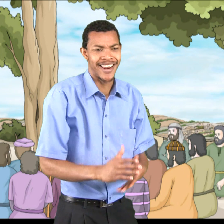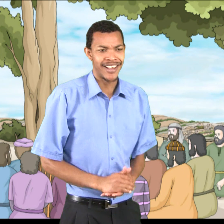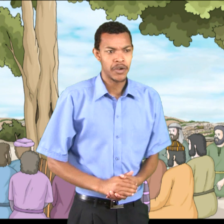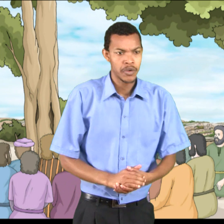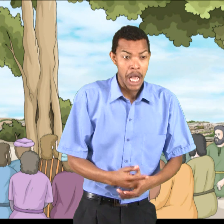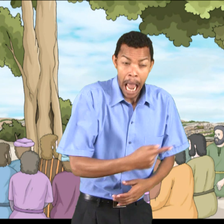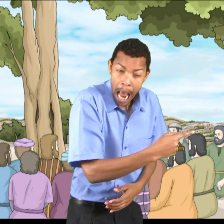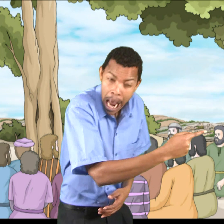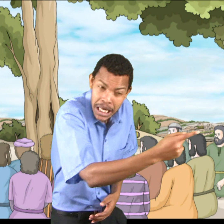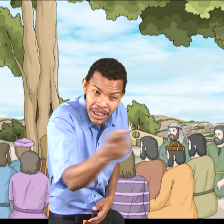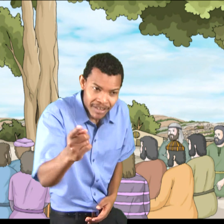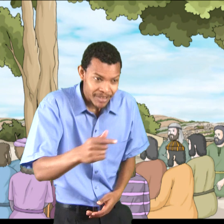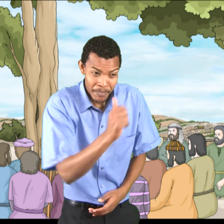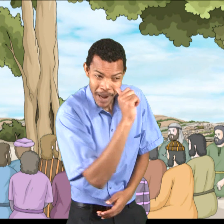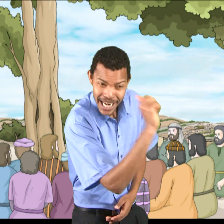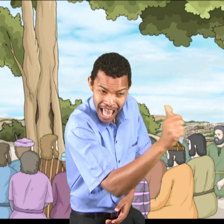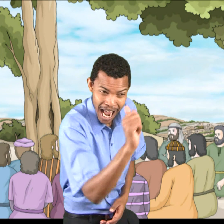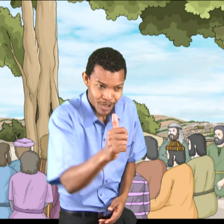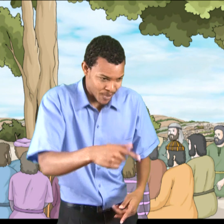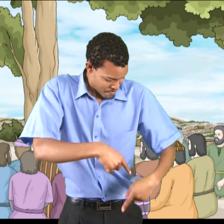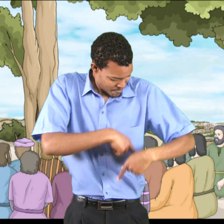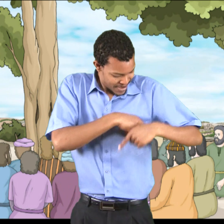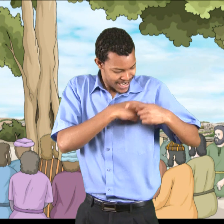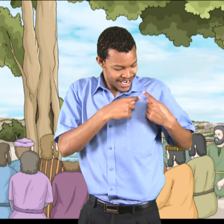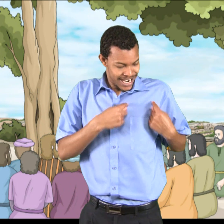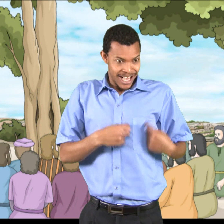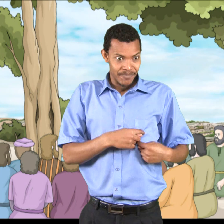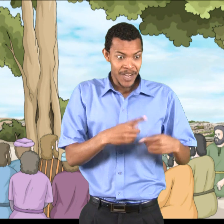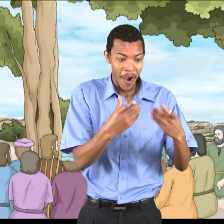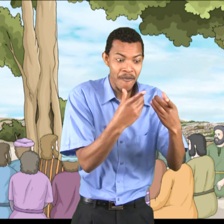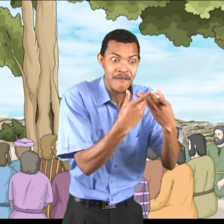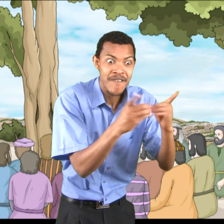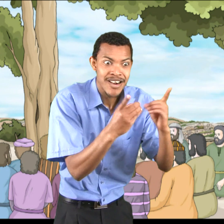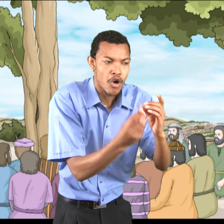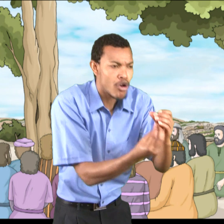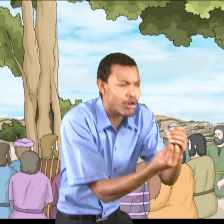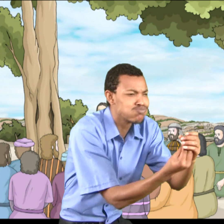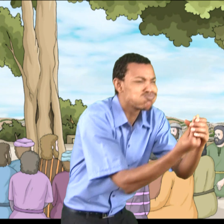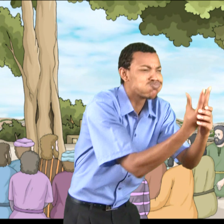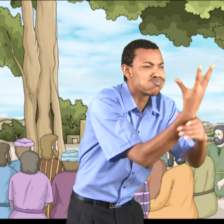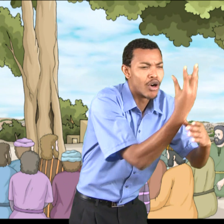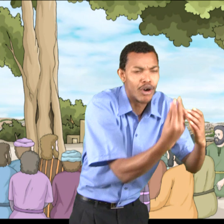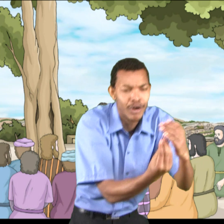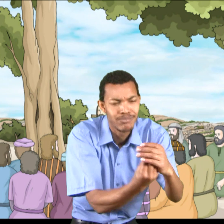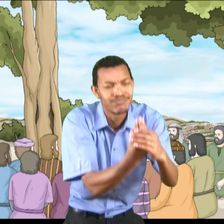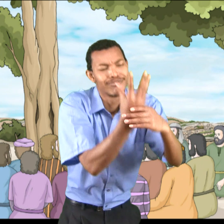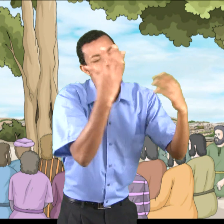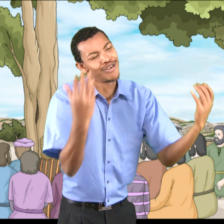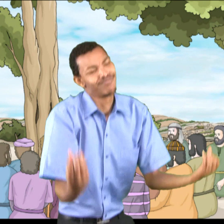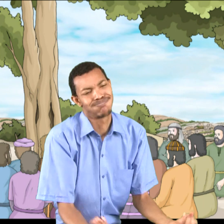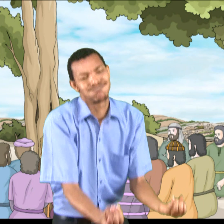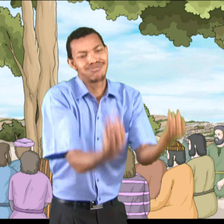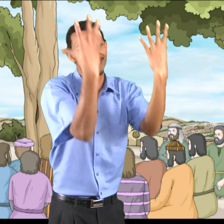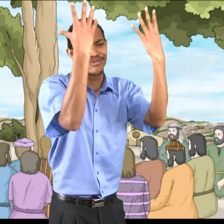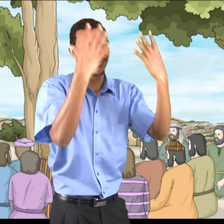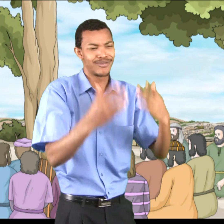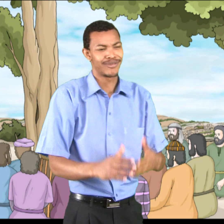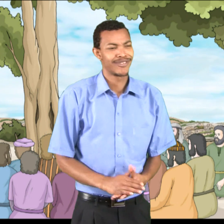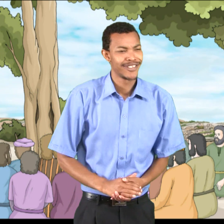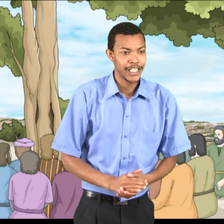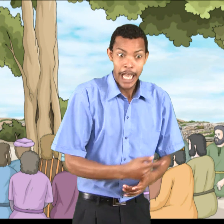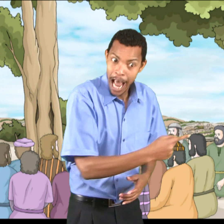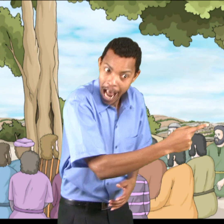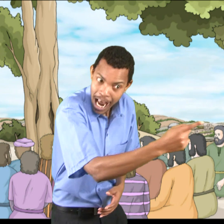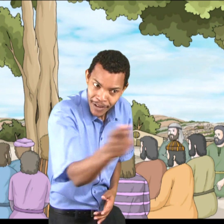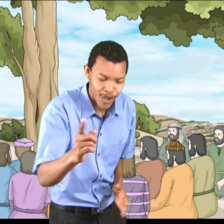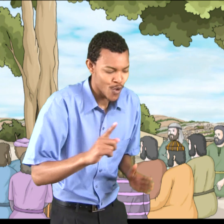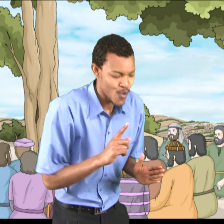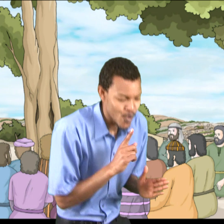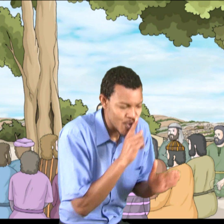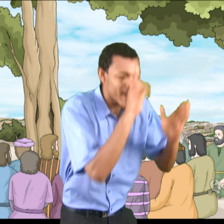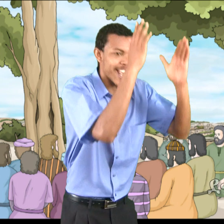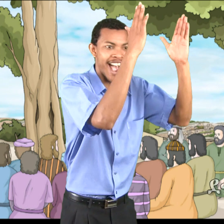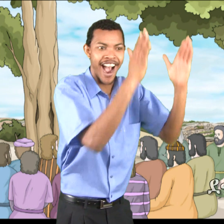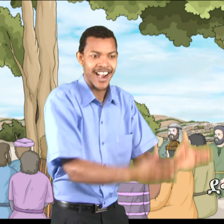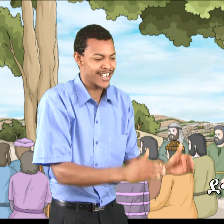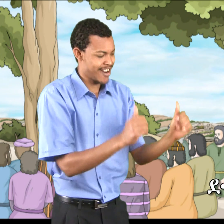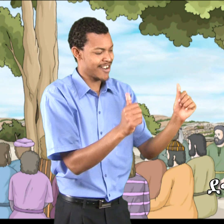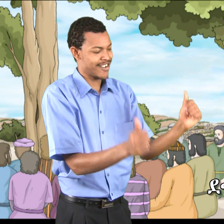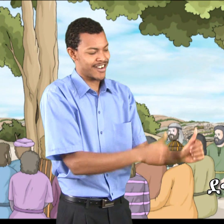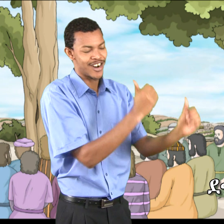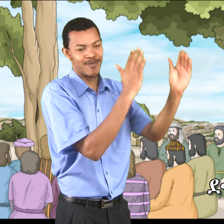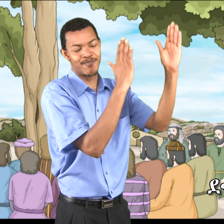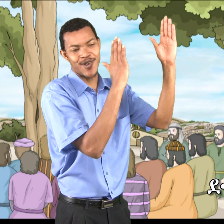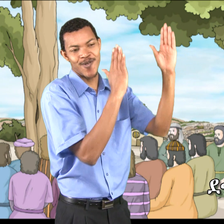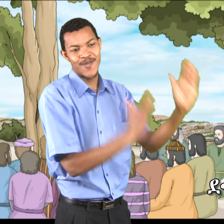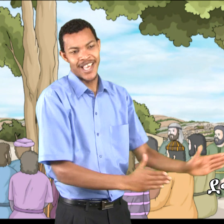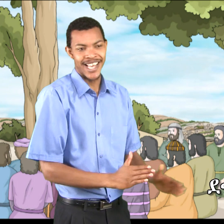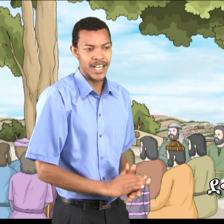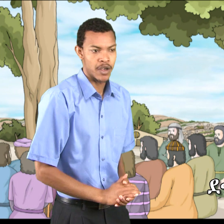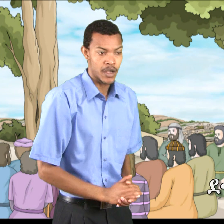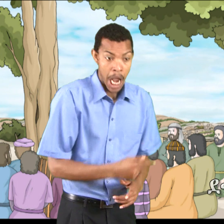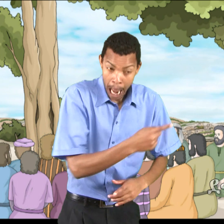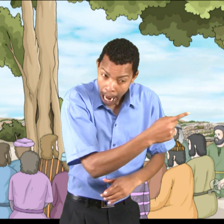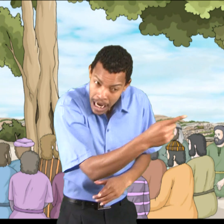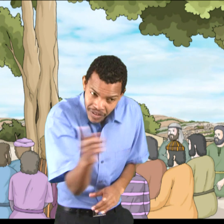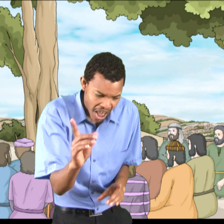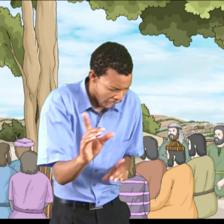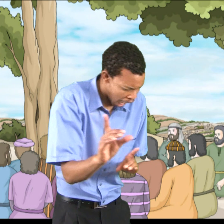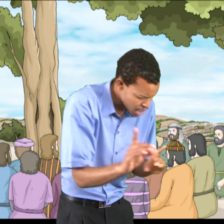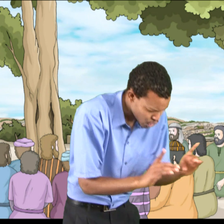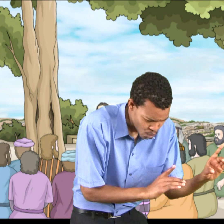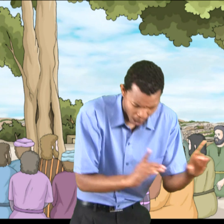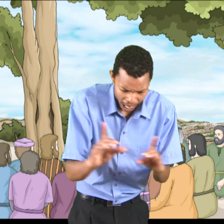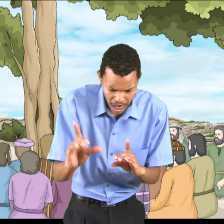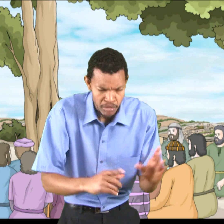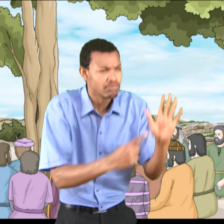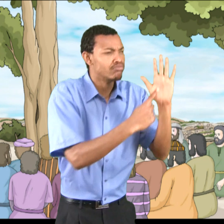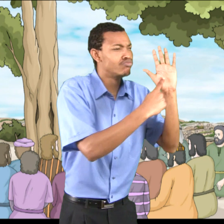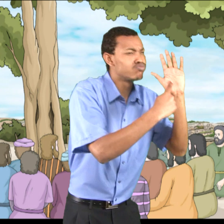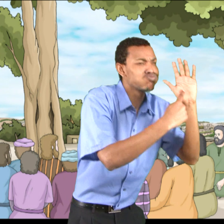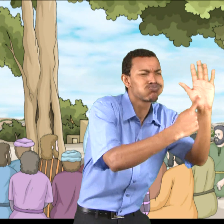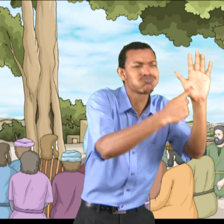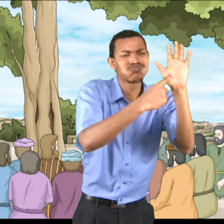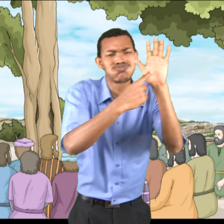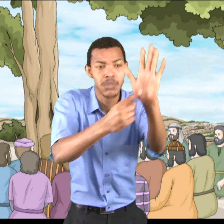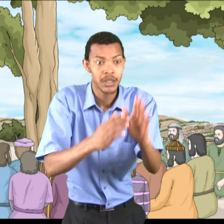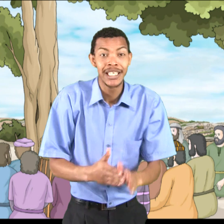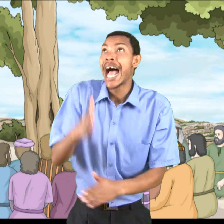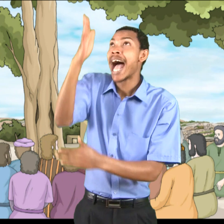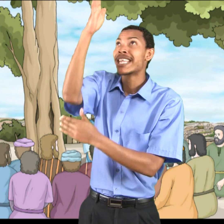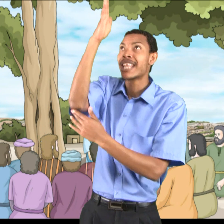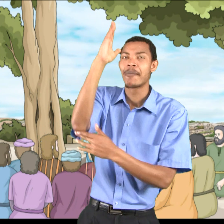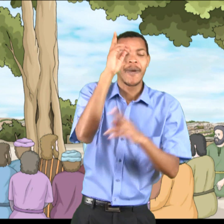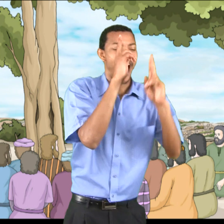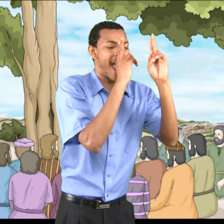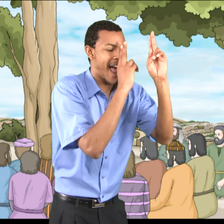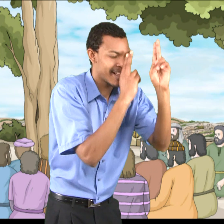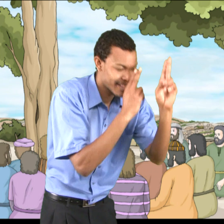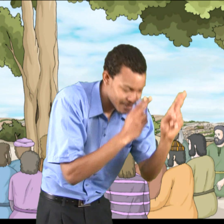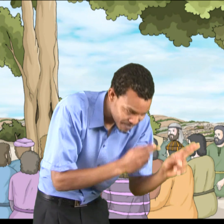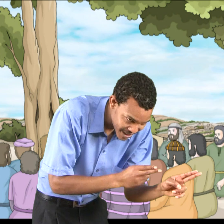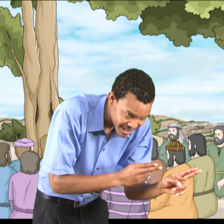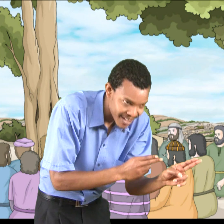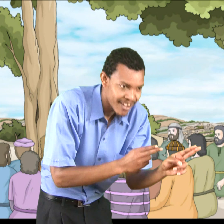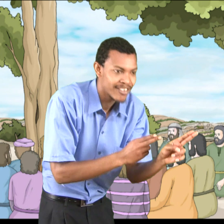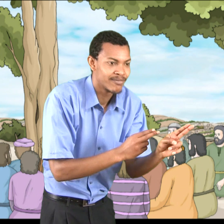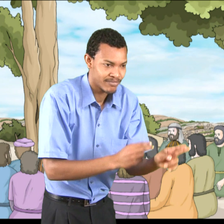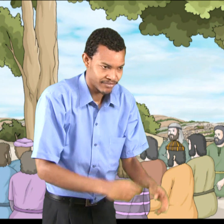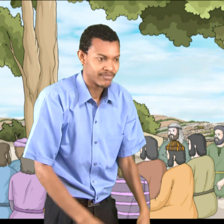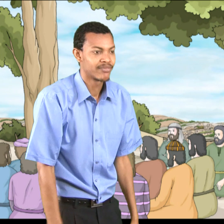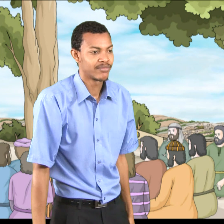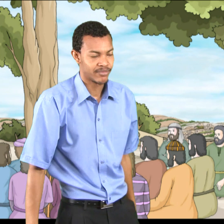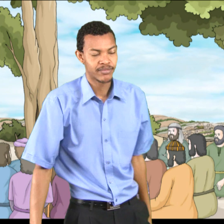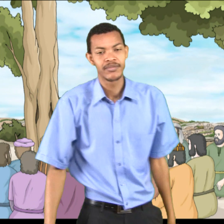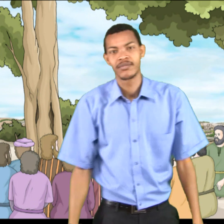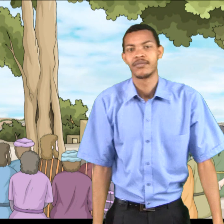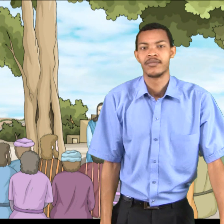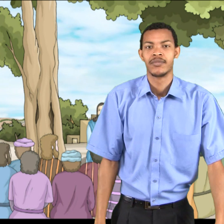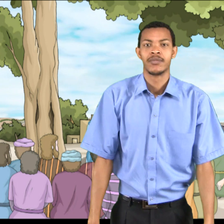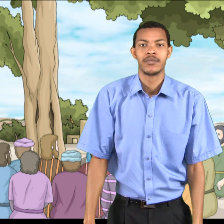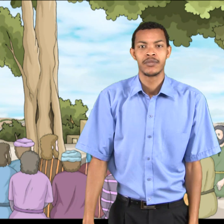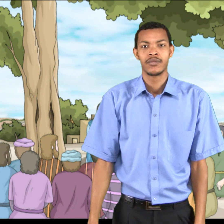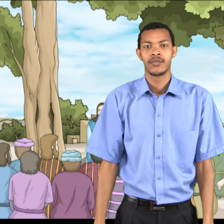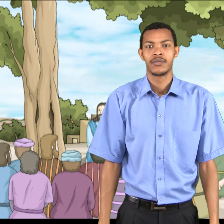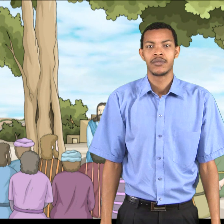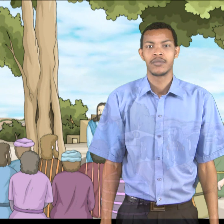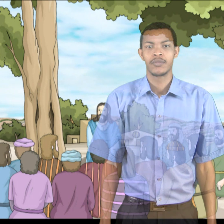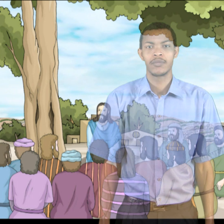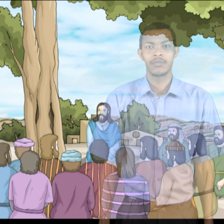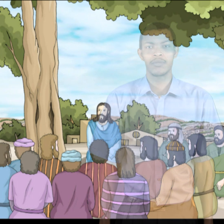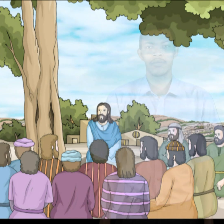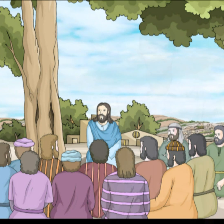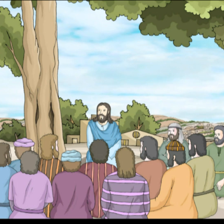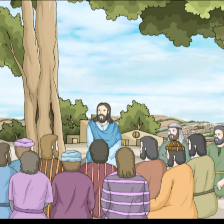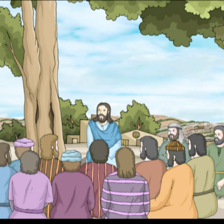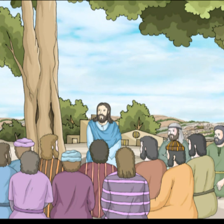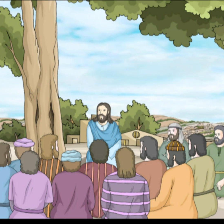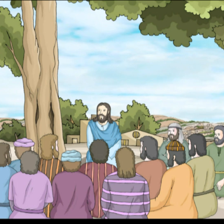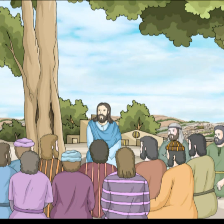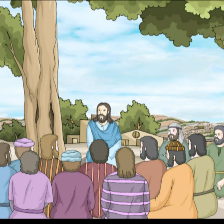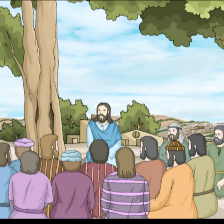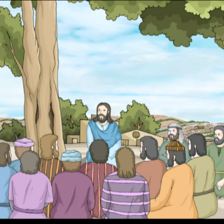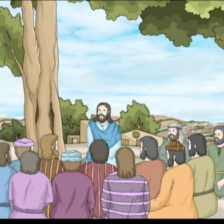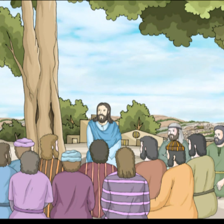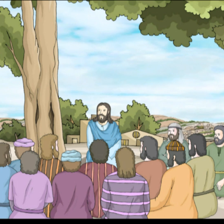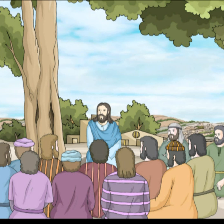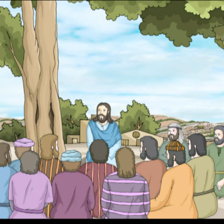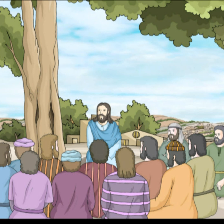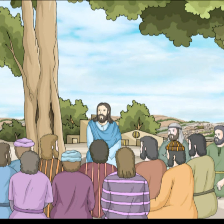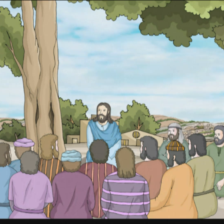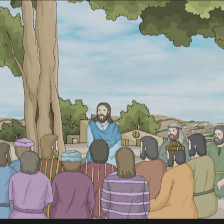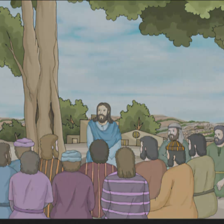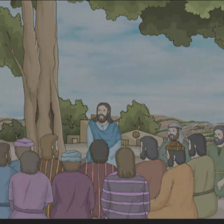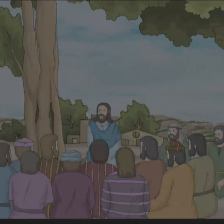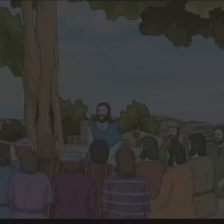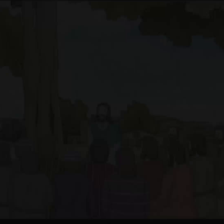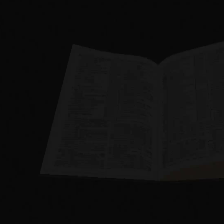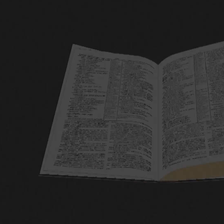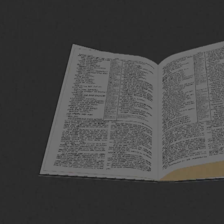This is to My Father’s glory, that you bear much fruit, proving yourselves to be My disciples.